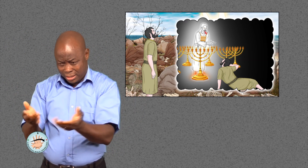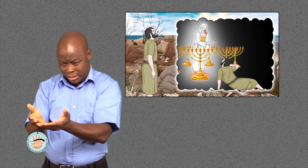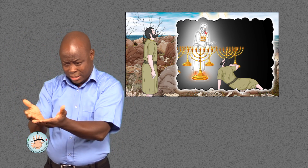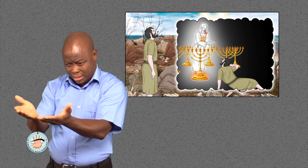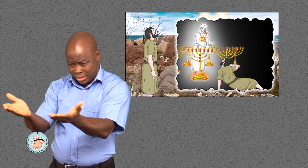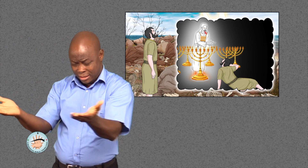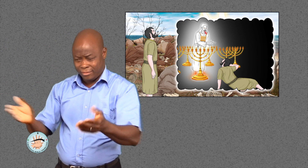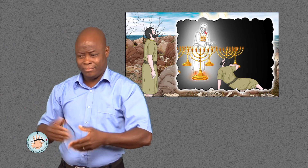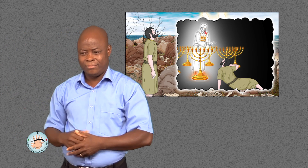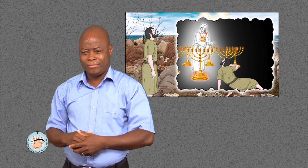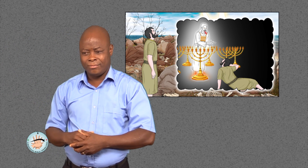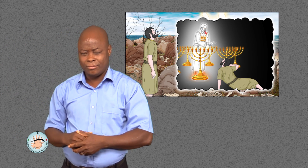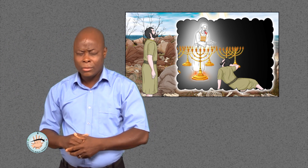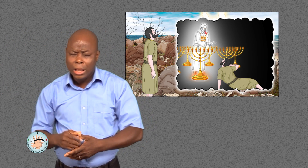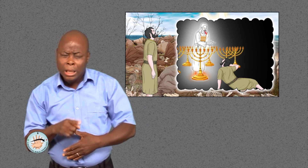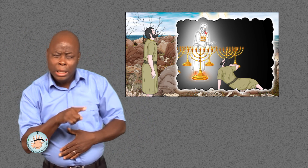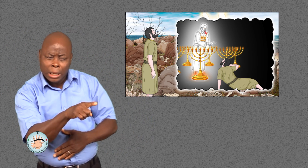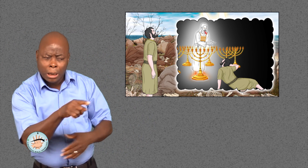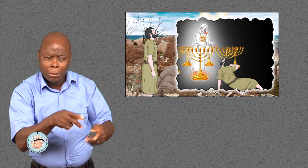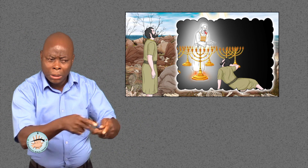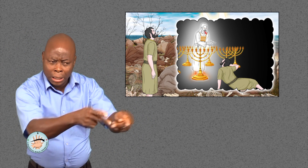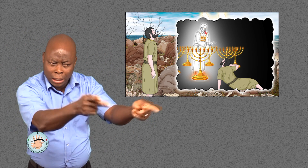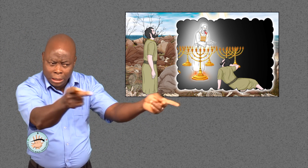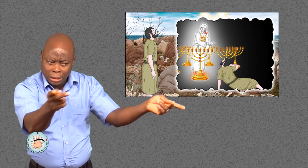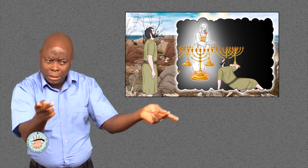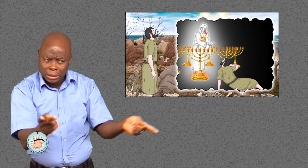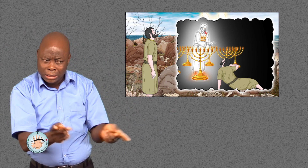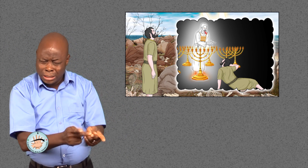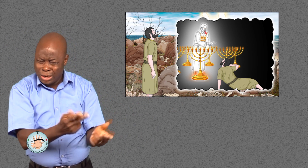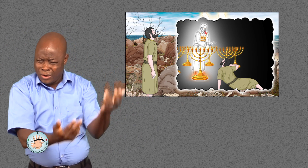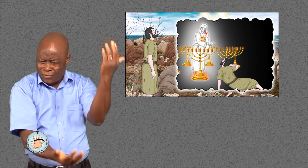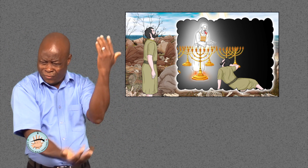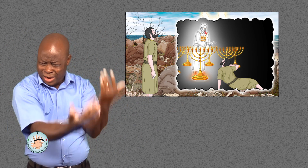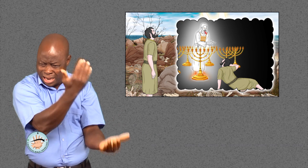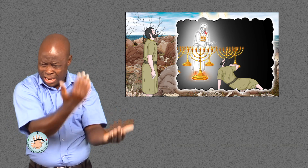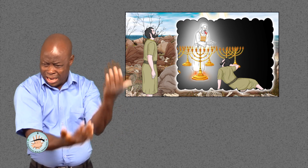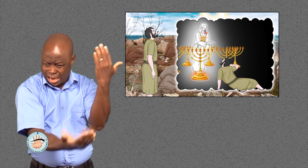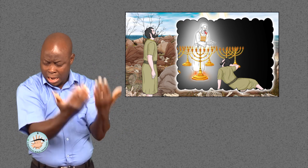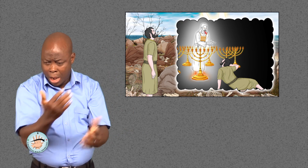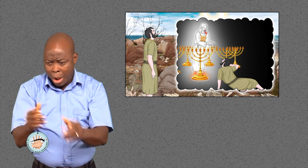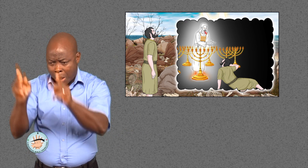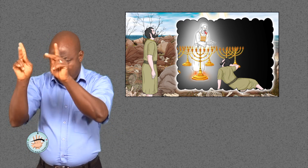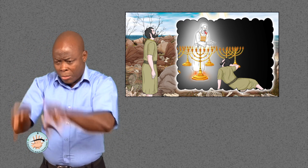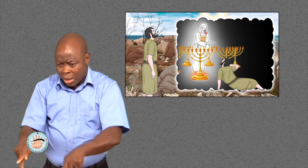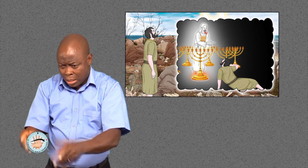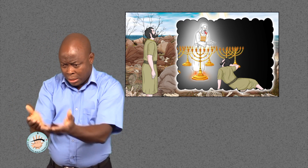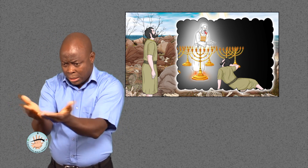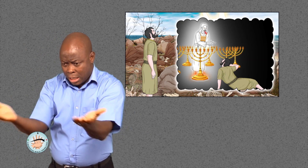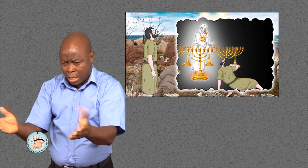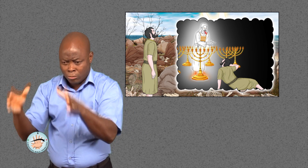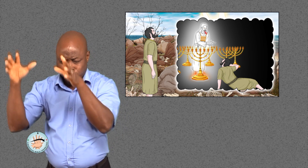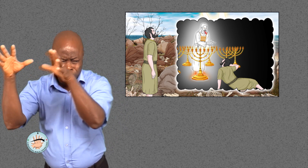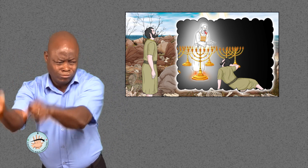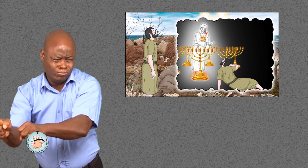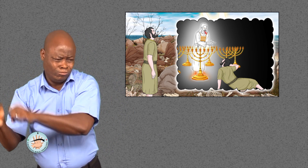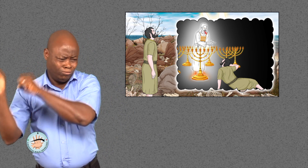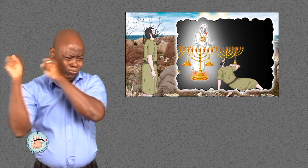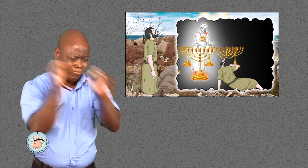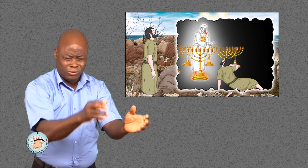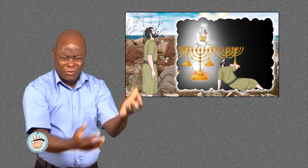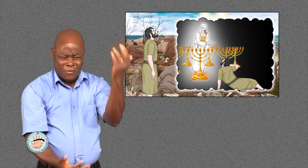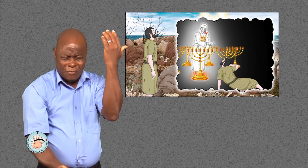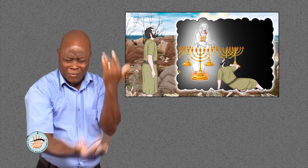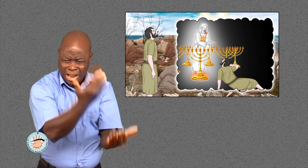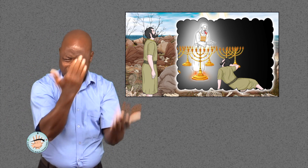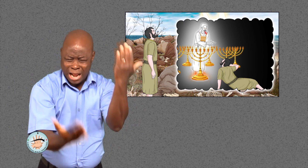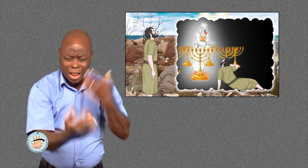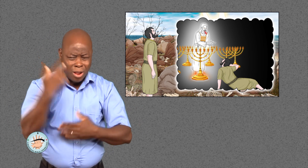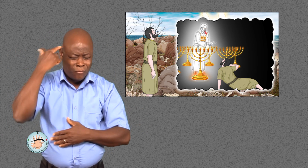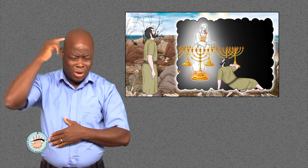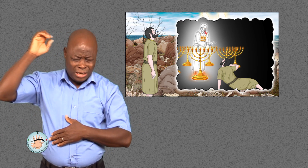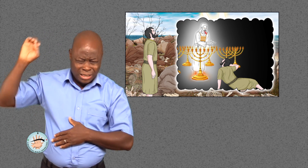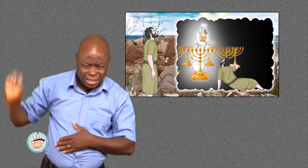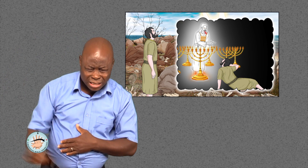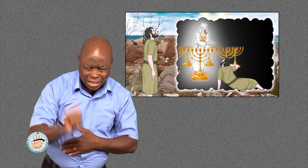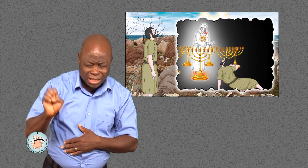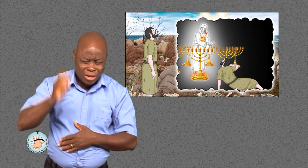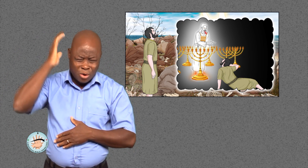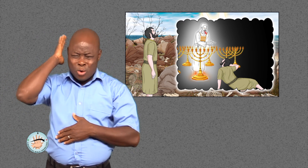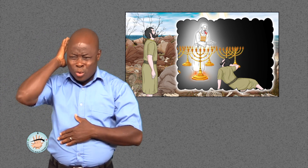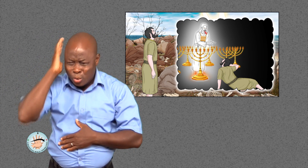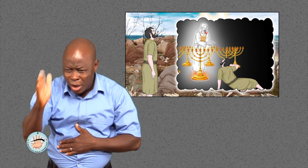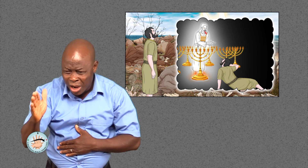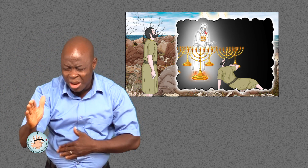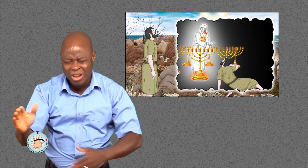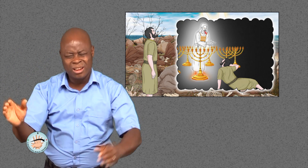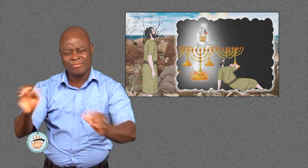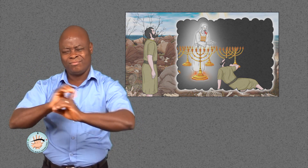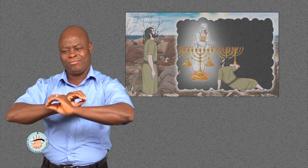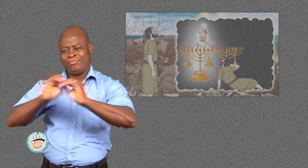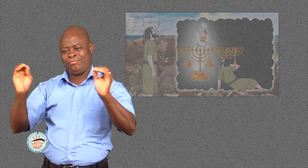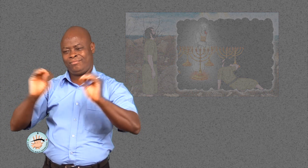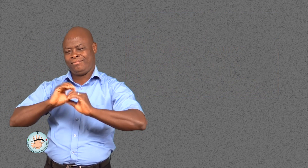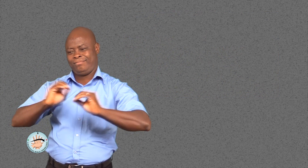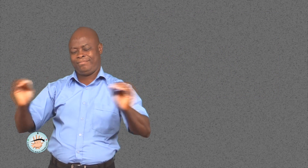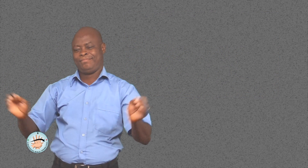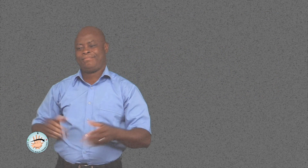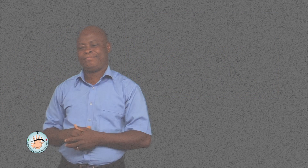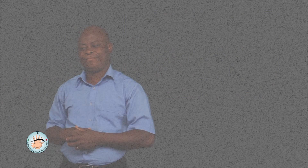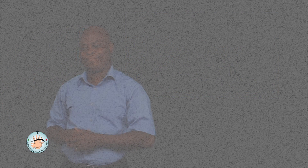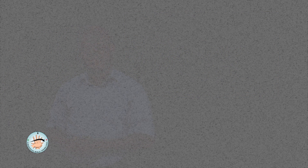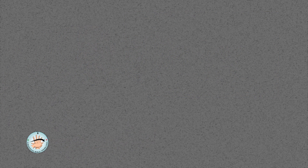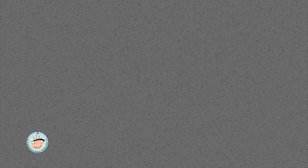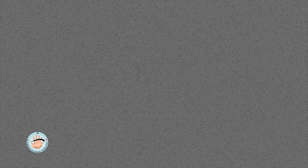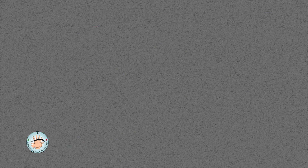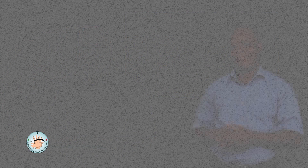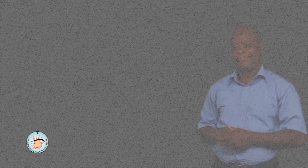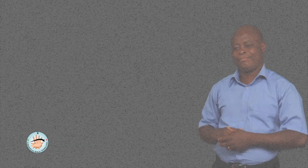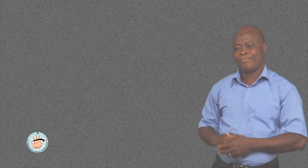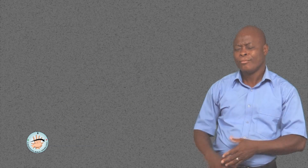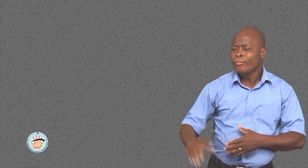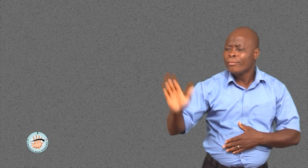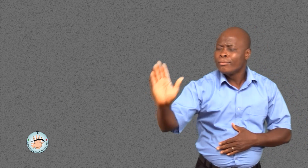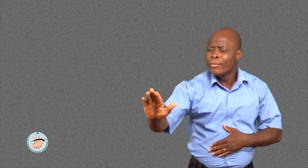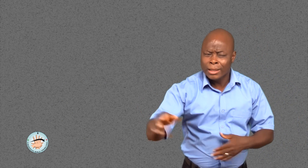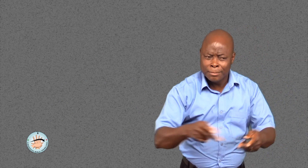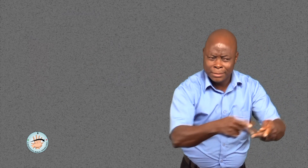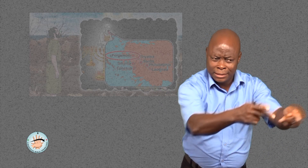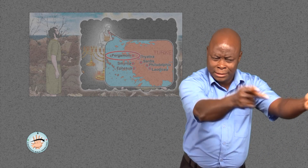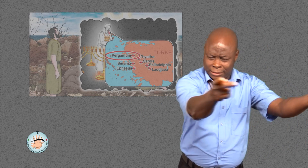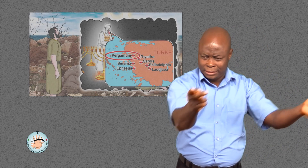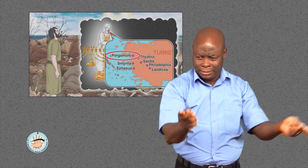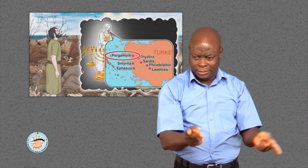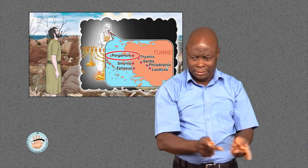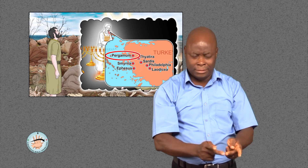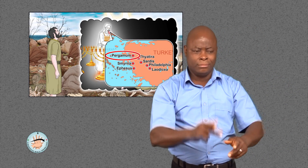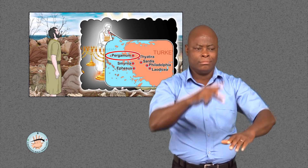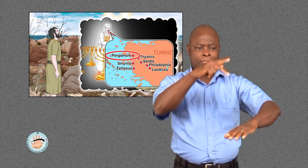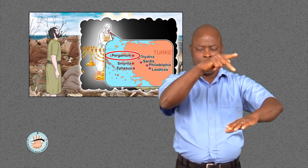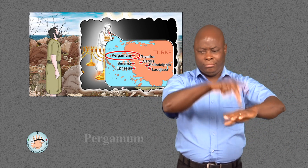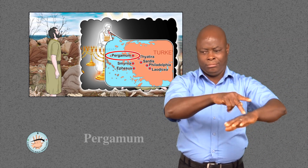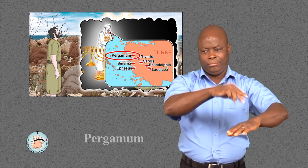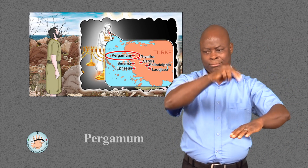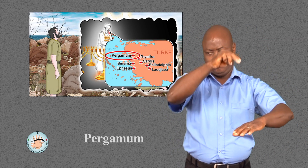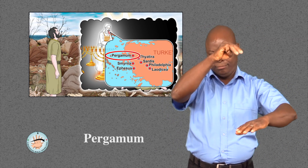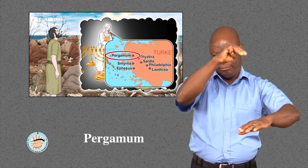The one who overcomes will not be harmed by the second death.